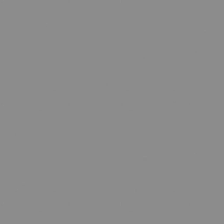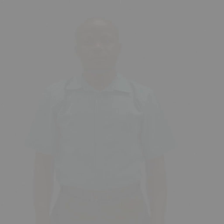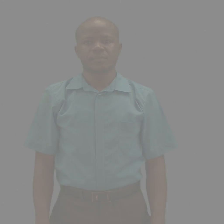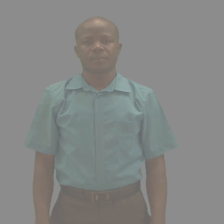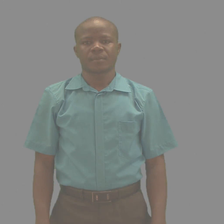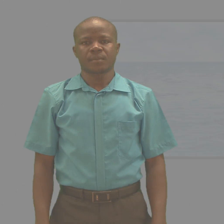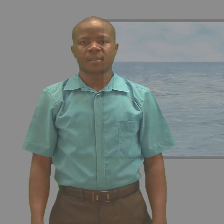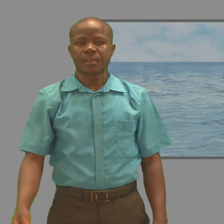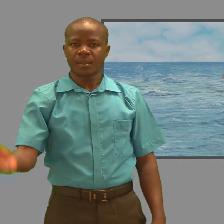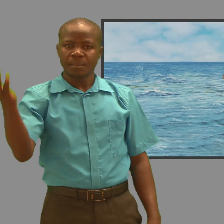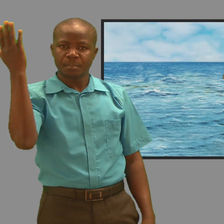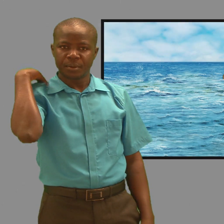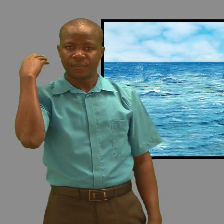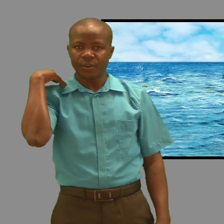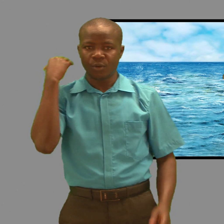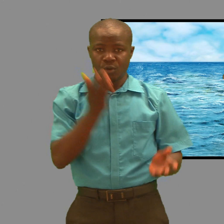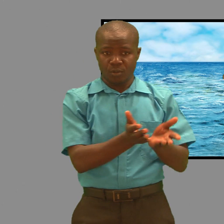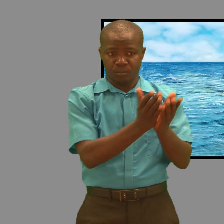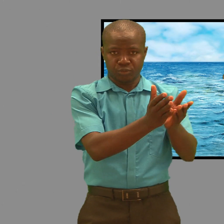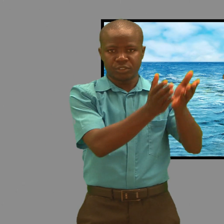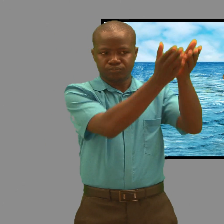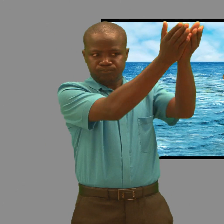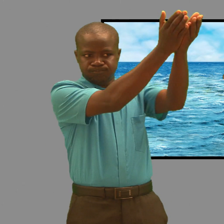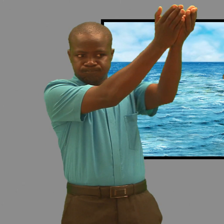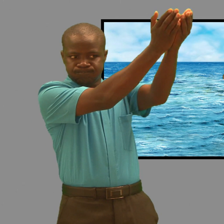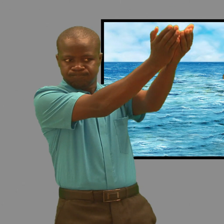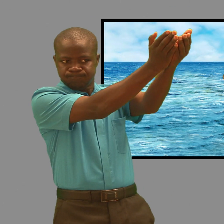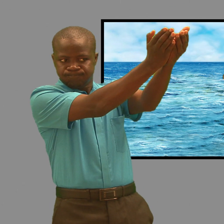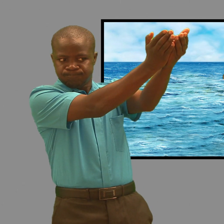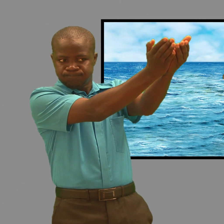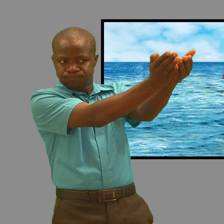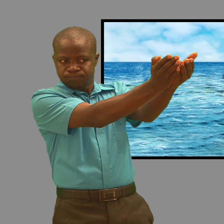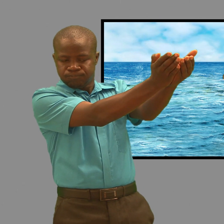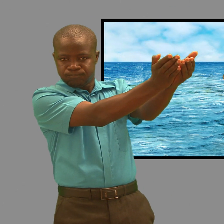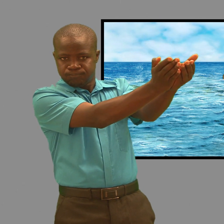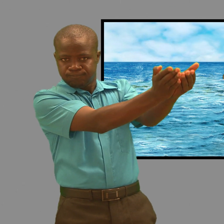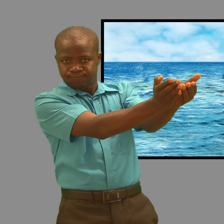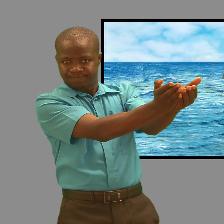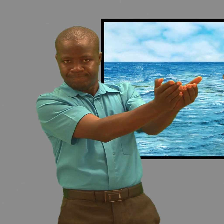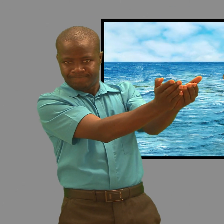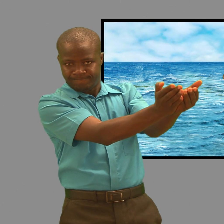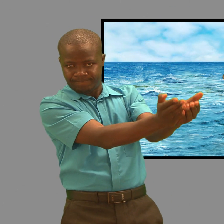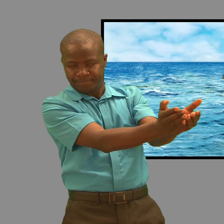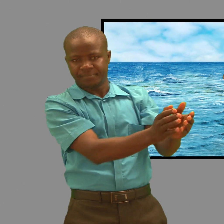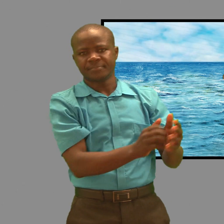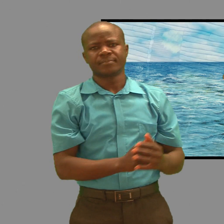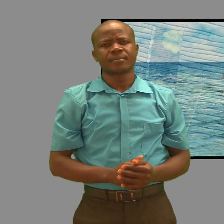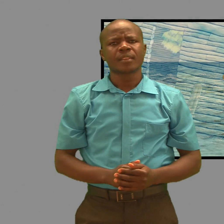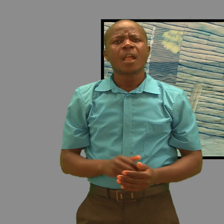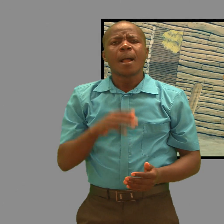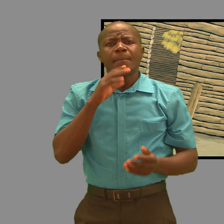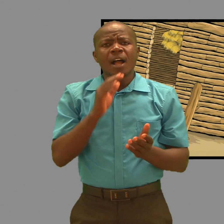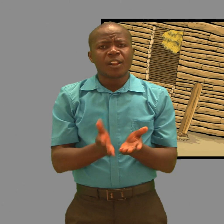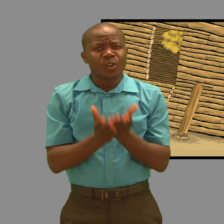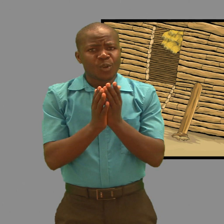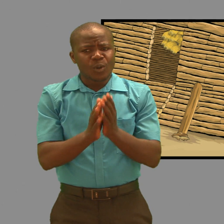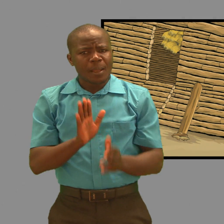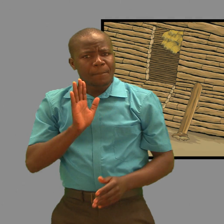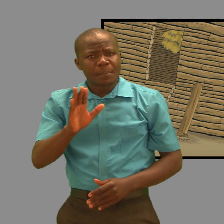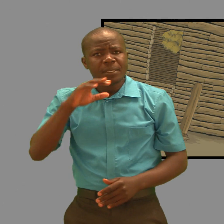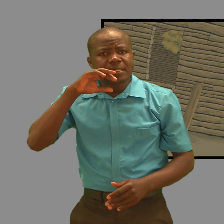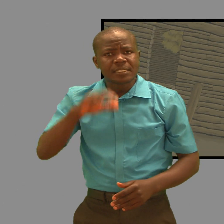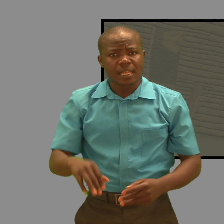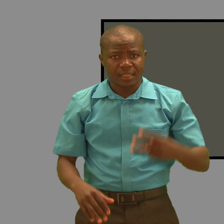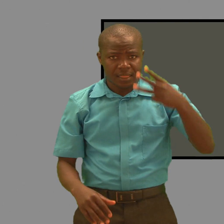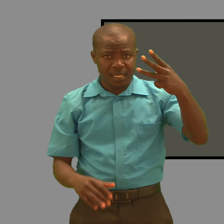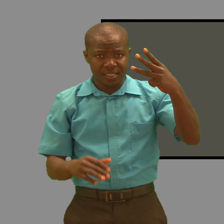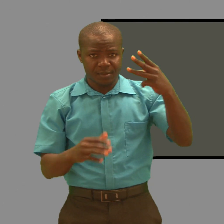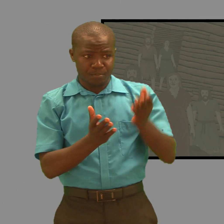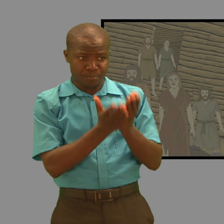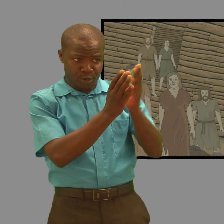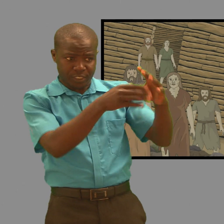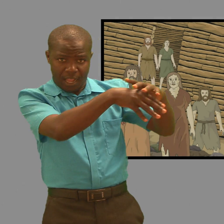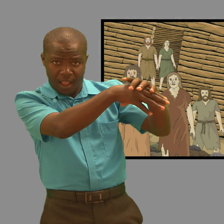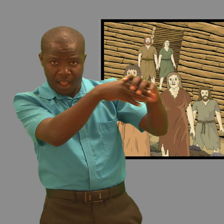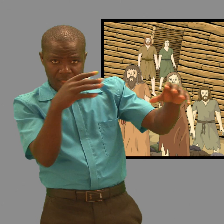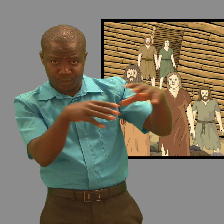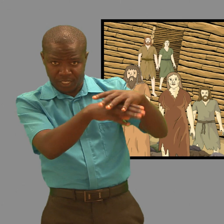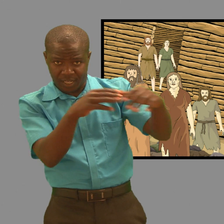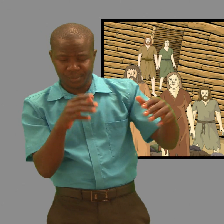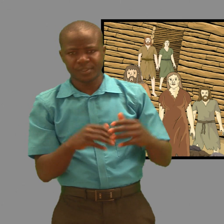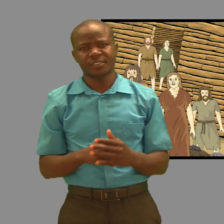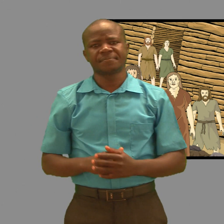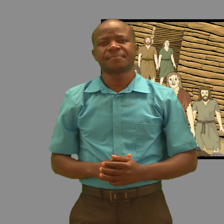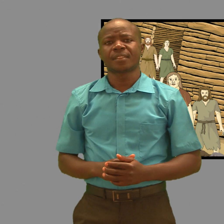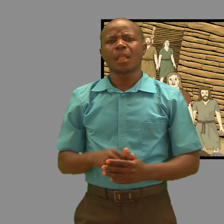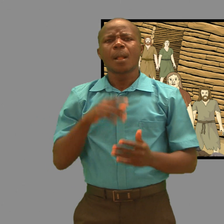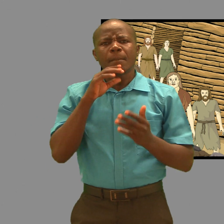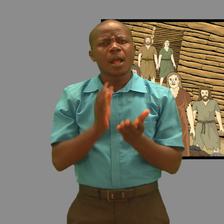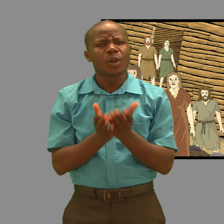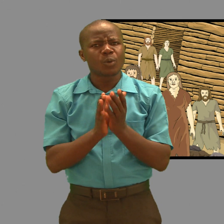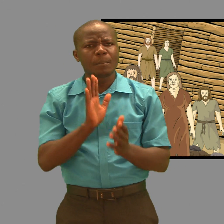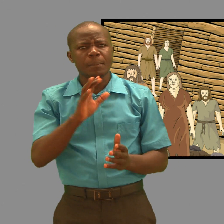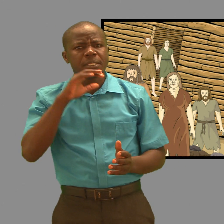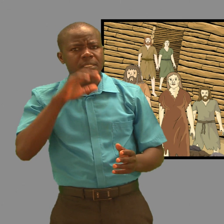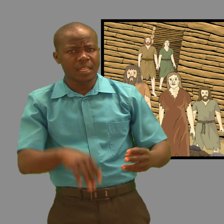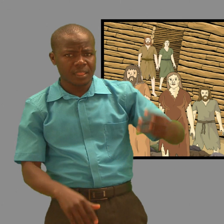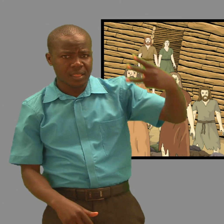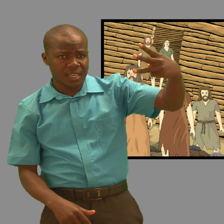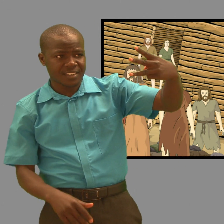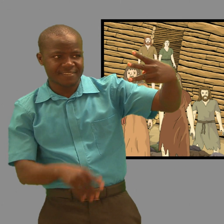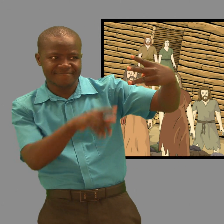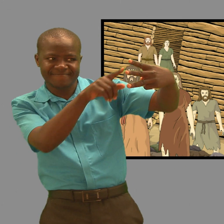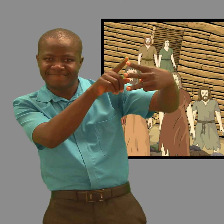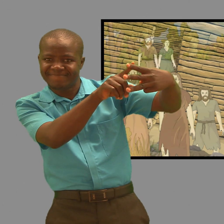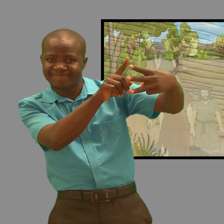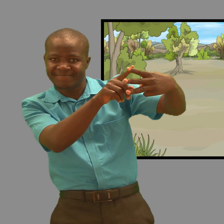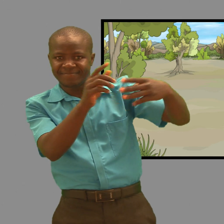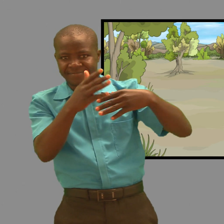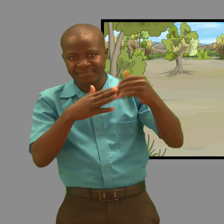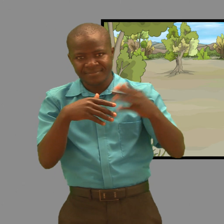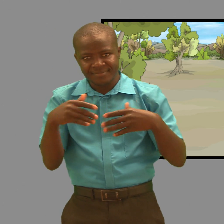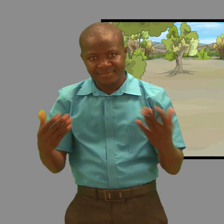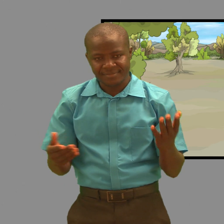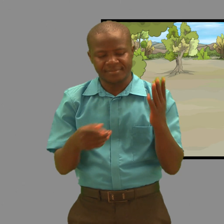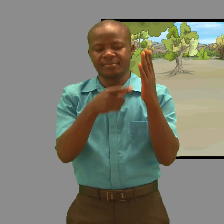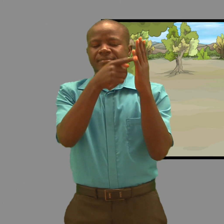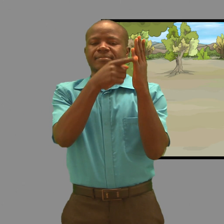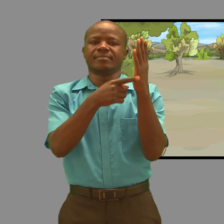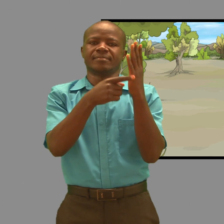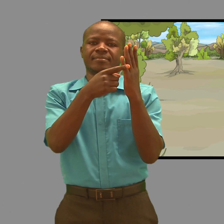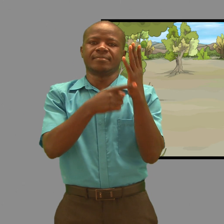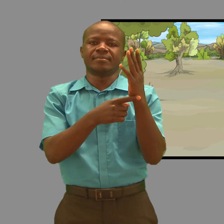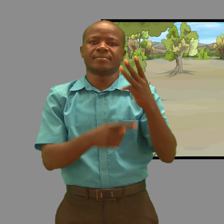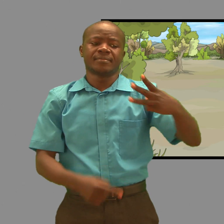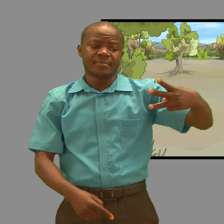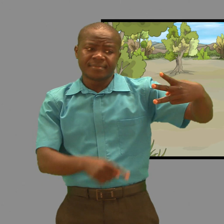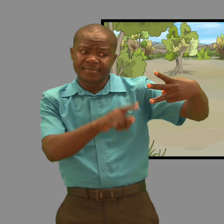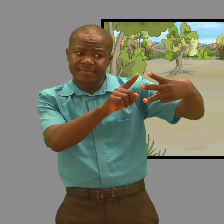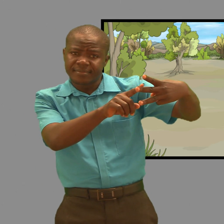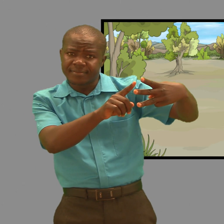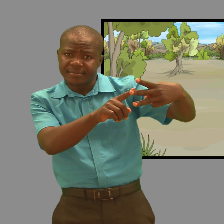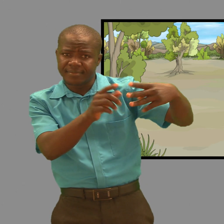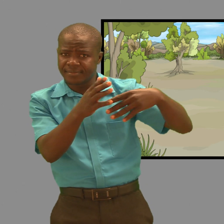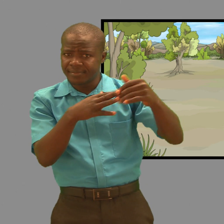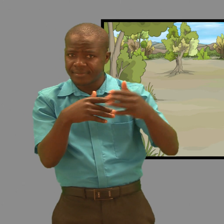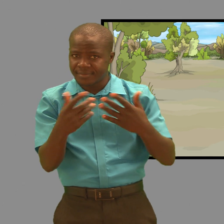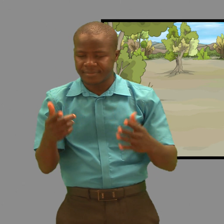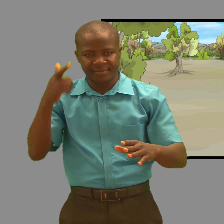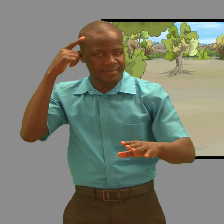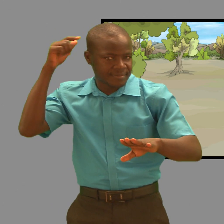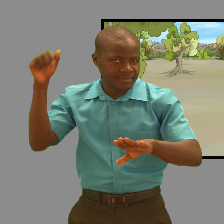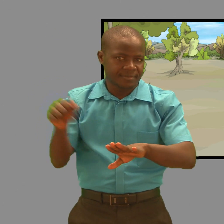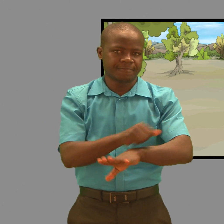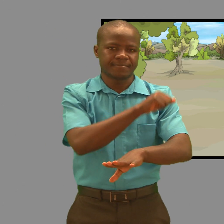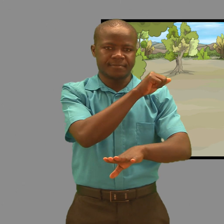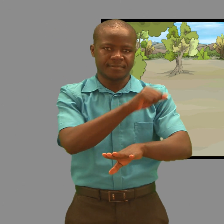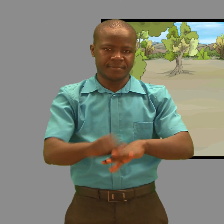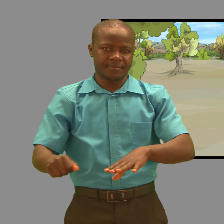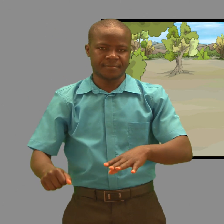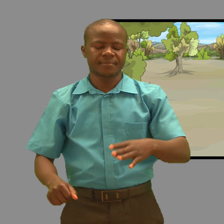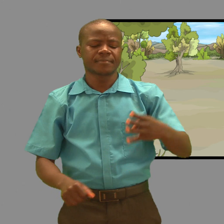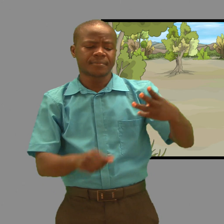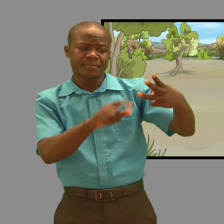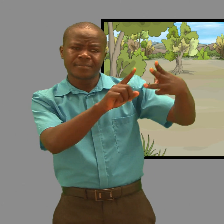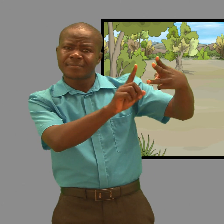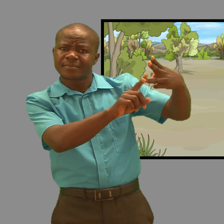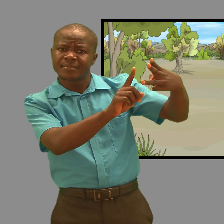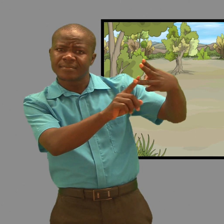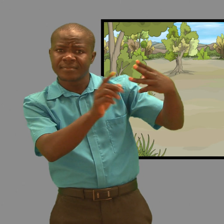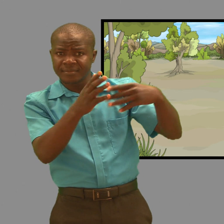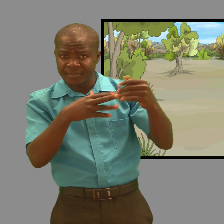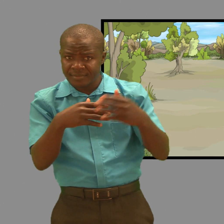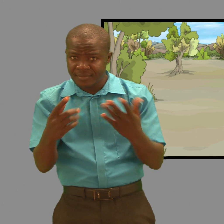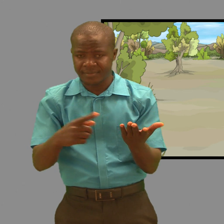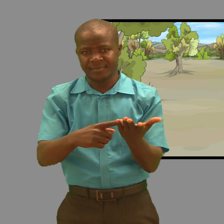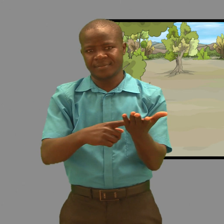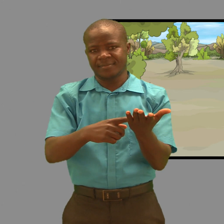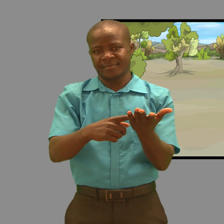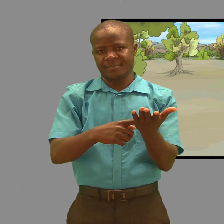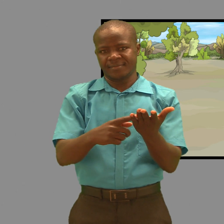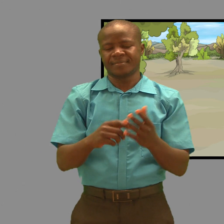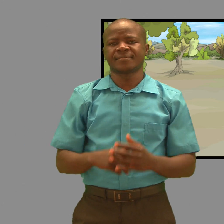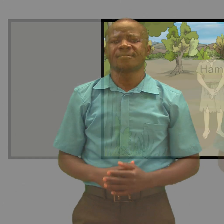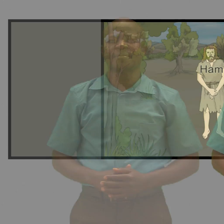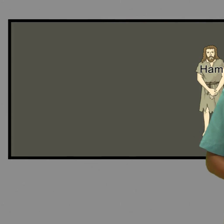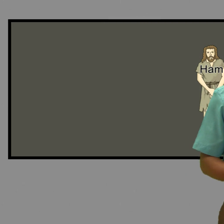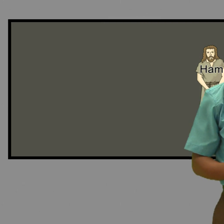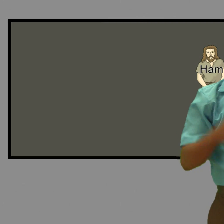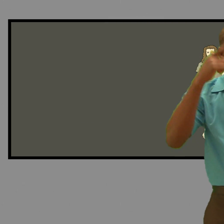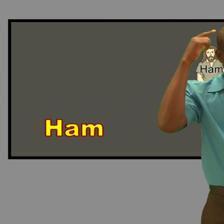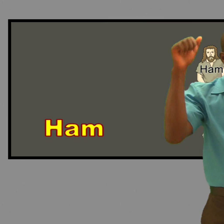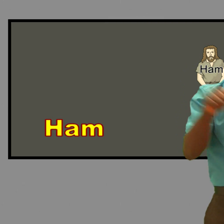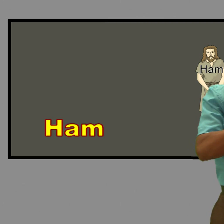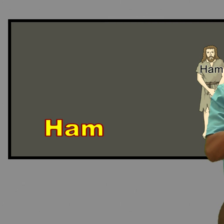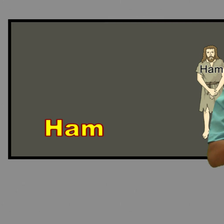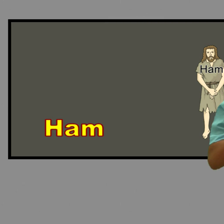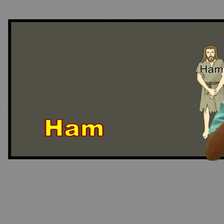The sons of Noah who came out of the ark were Shem, Ham, and Japheth.